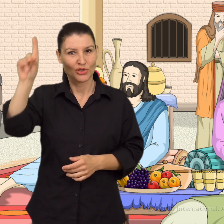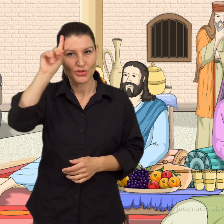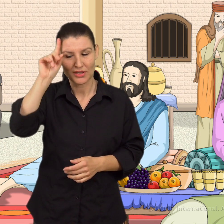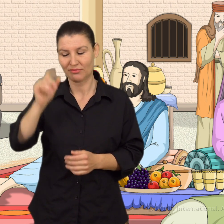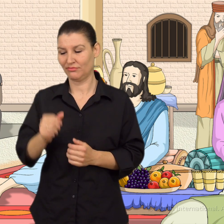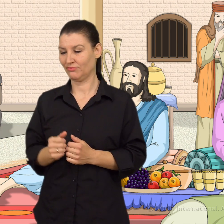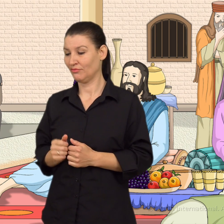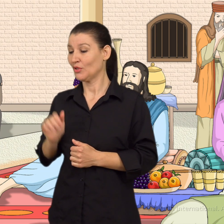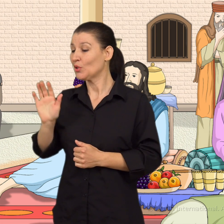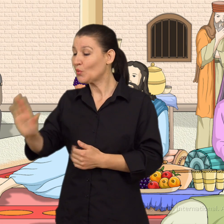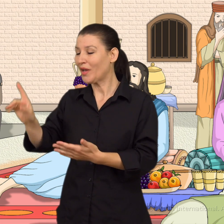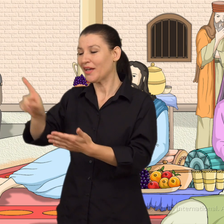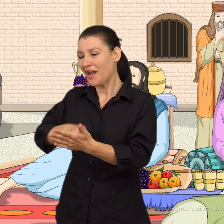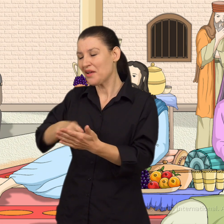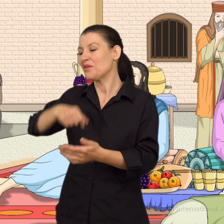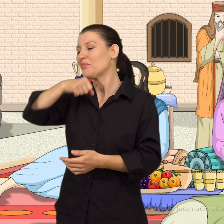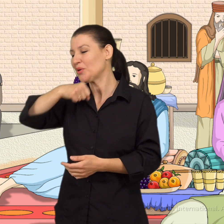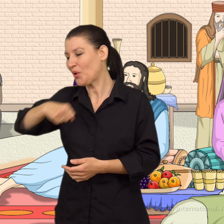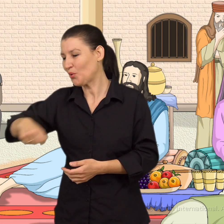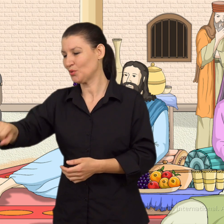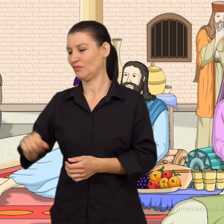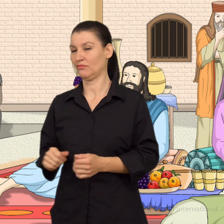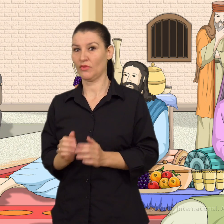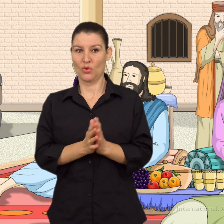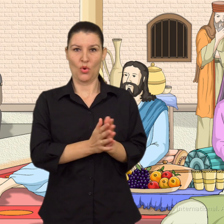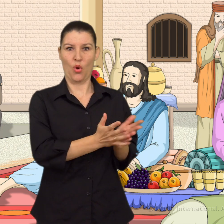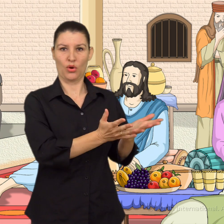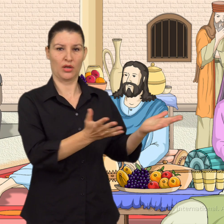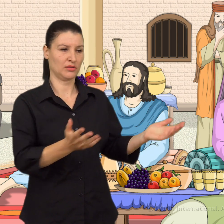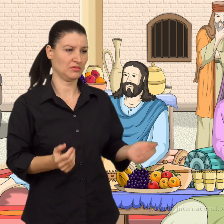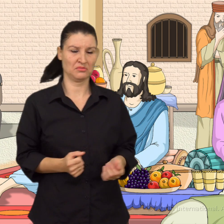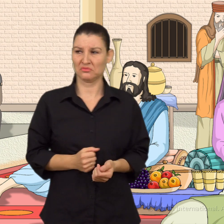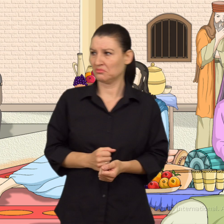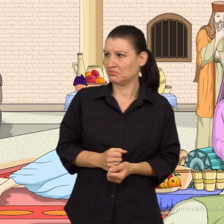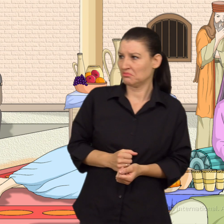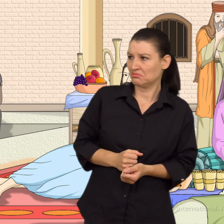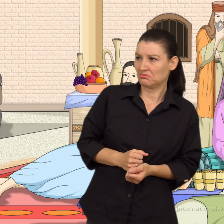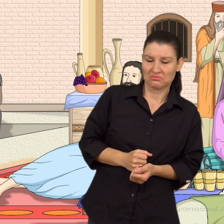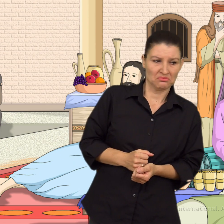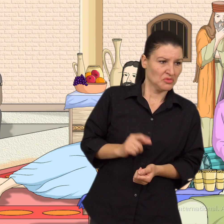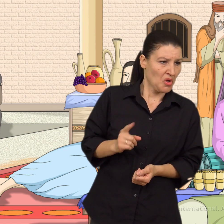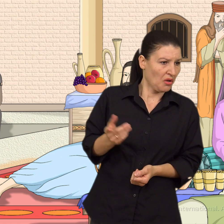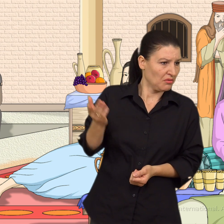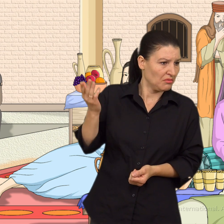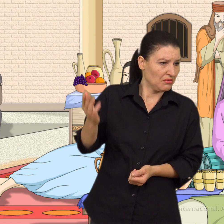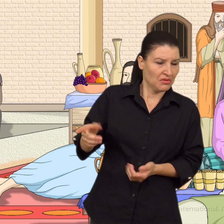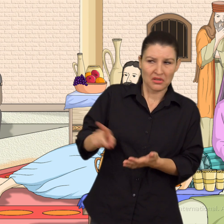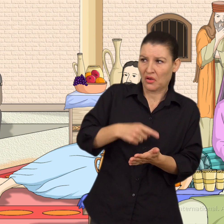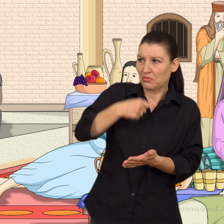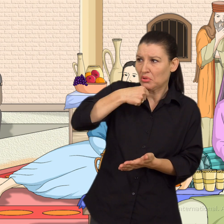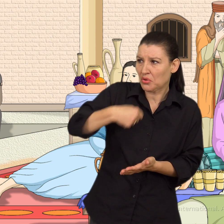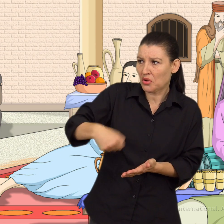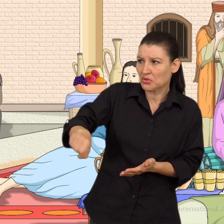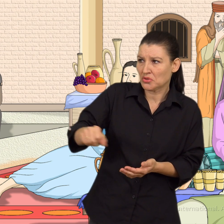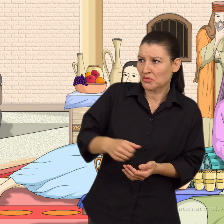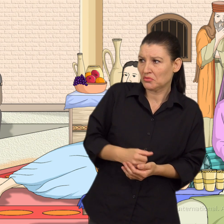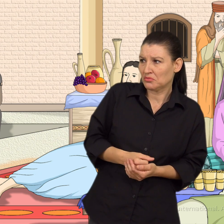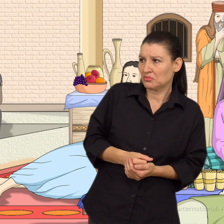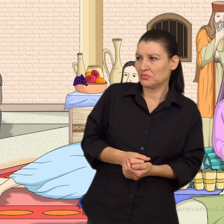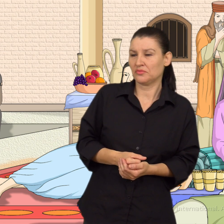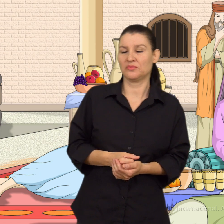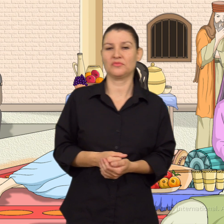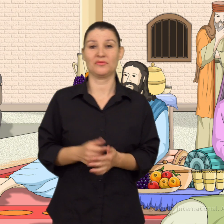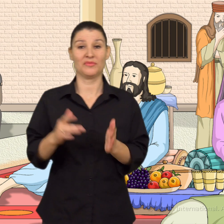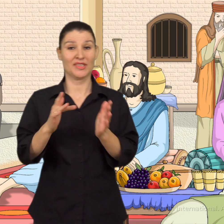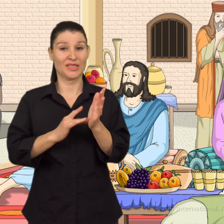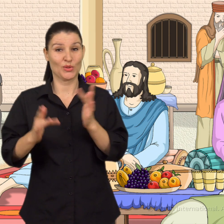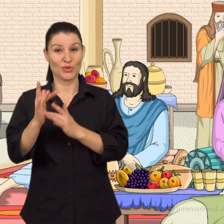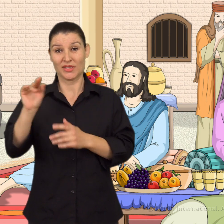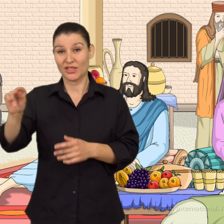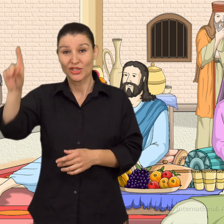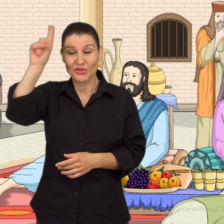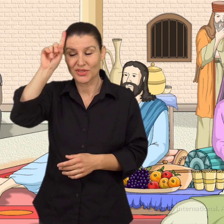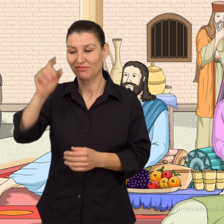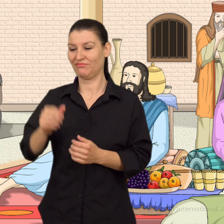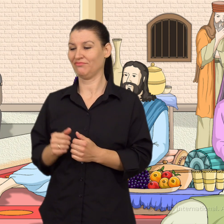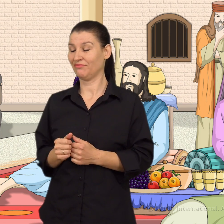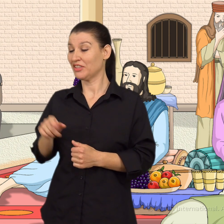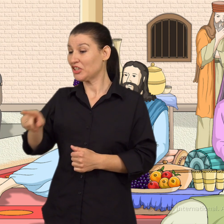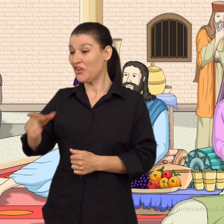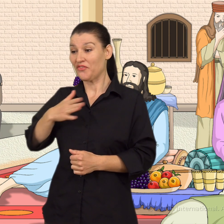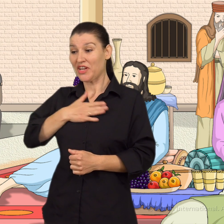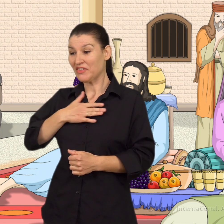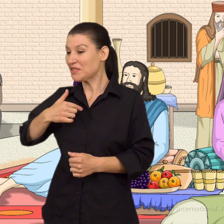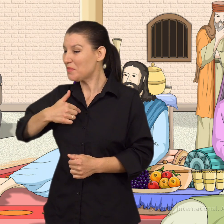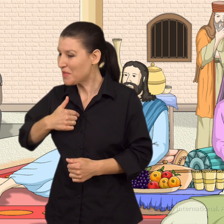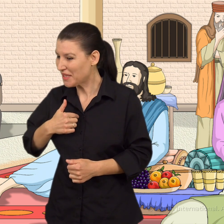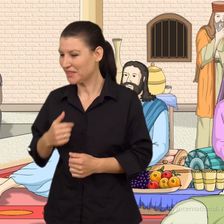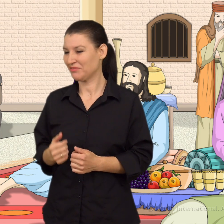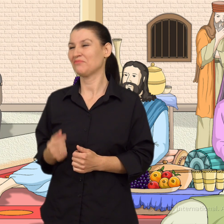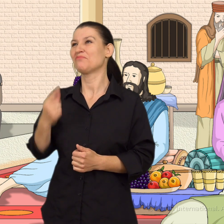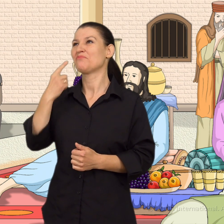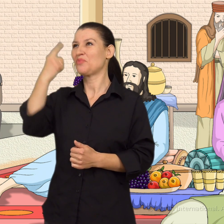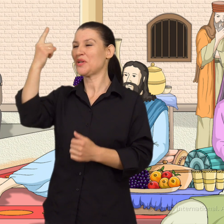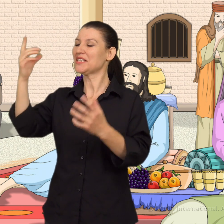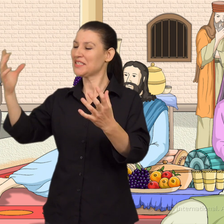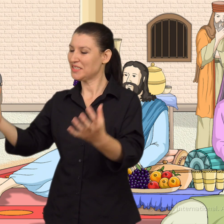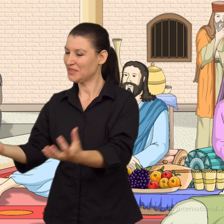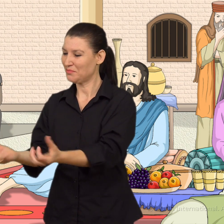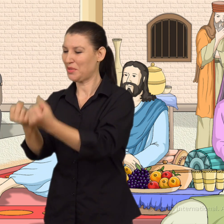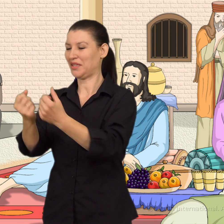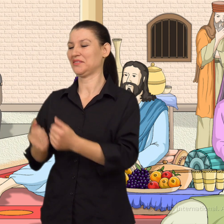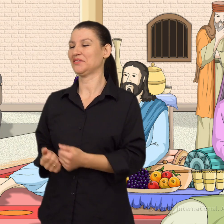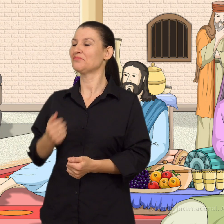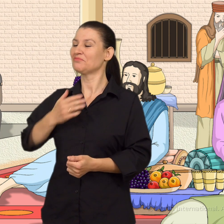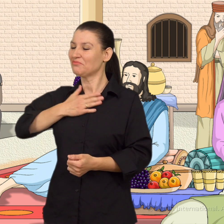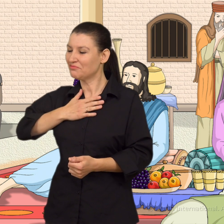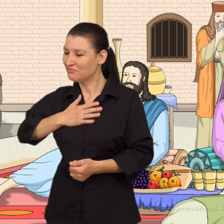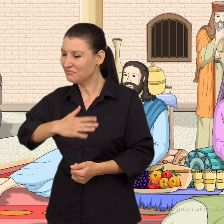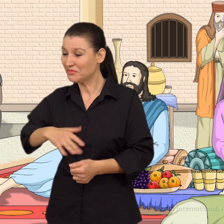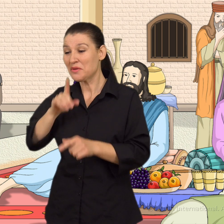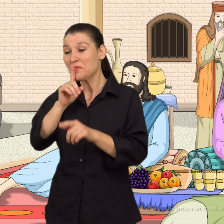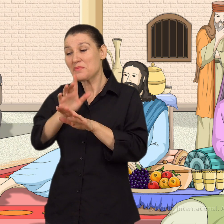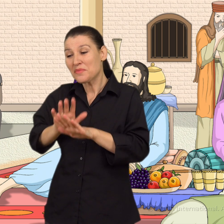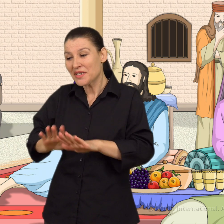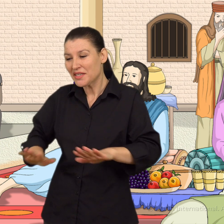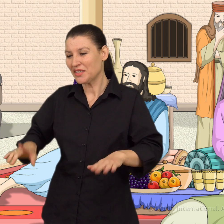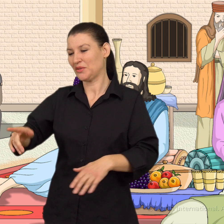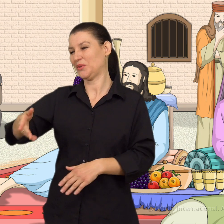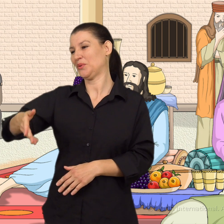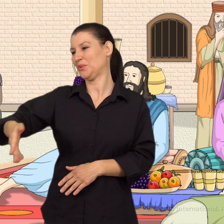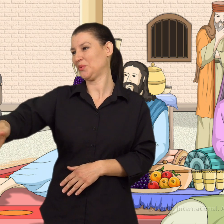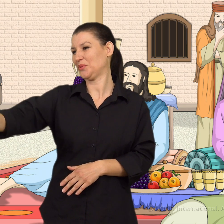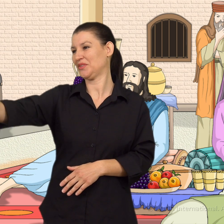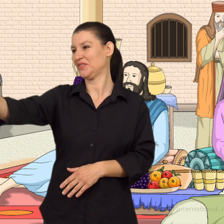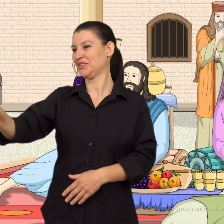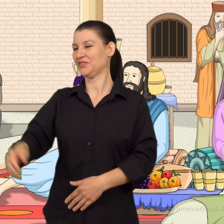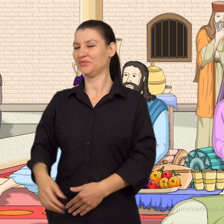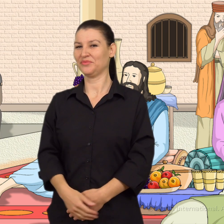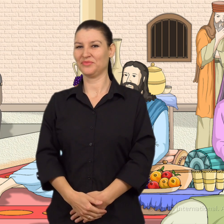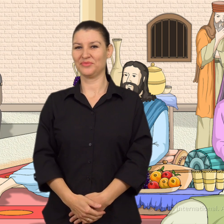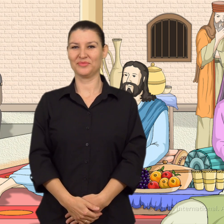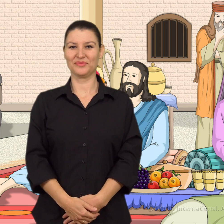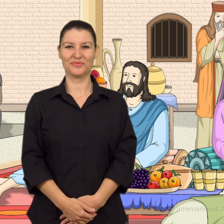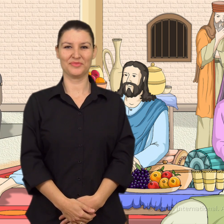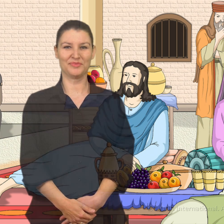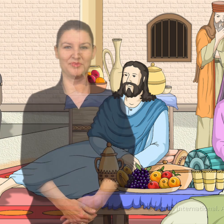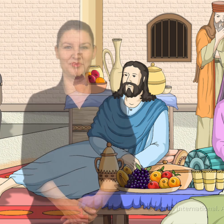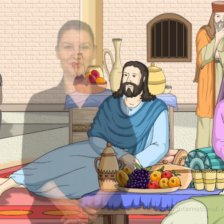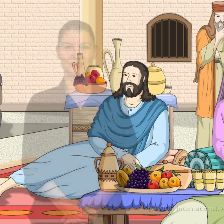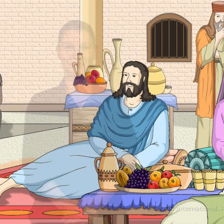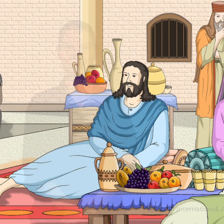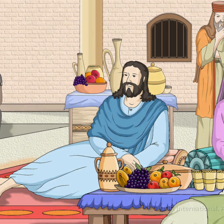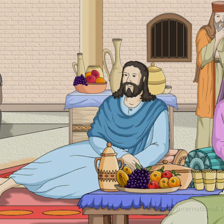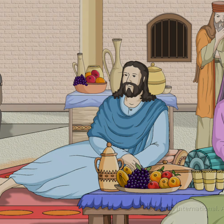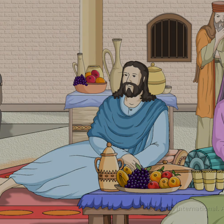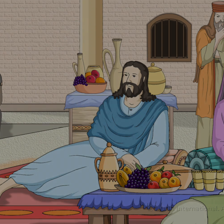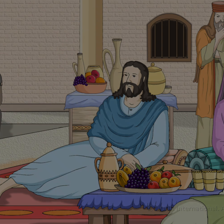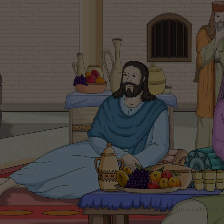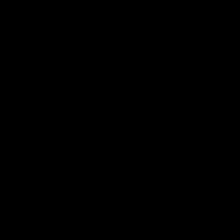But those at the table began to say to themselves, “Who is this who even forgives sins?” And Jesus told the woman, “Your faith has saved you; go in peace.”